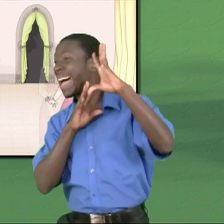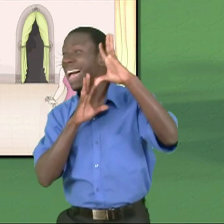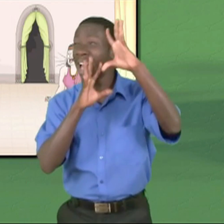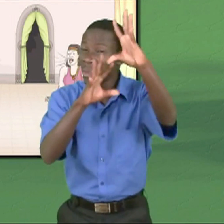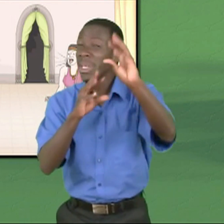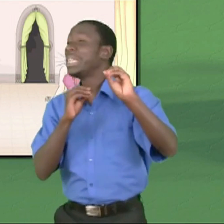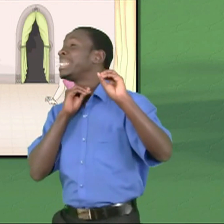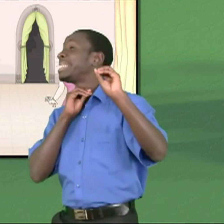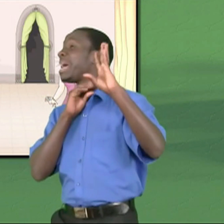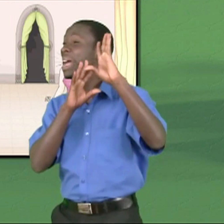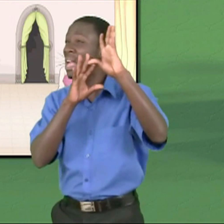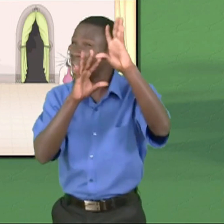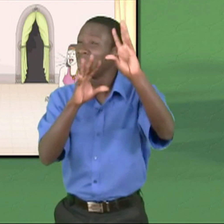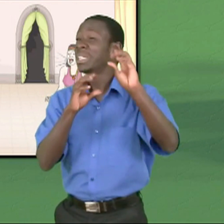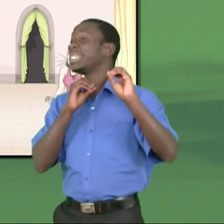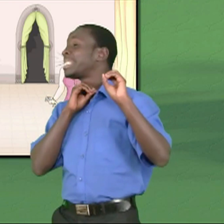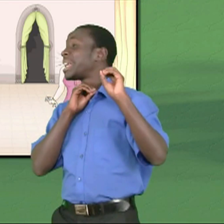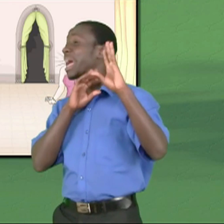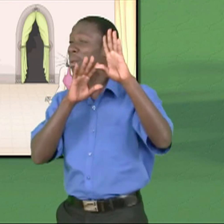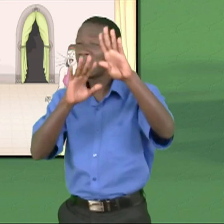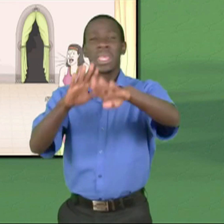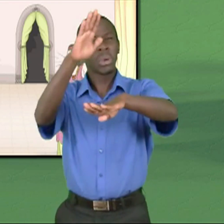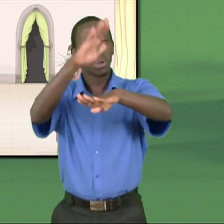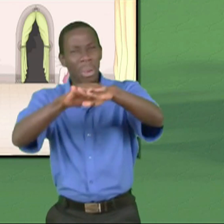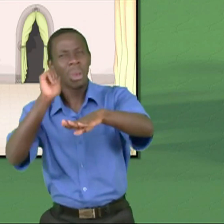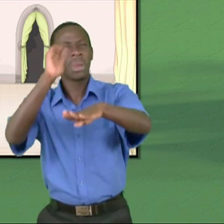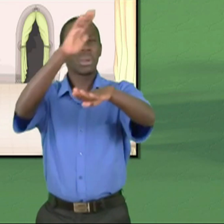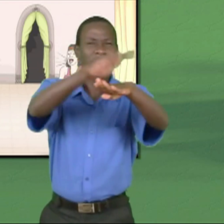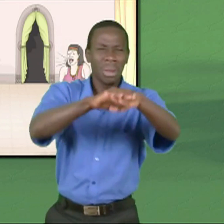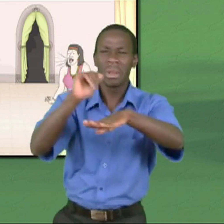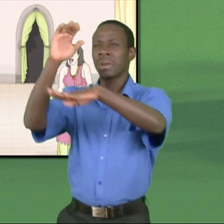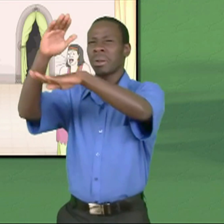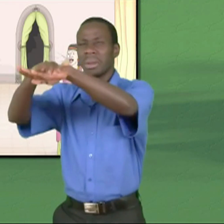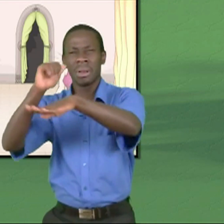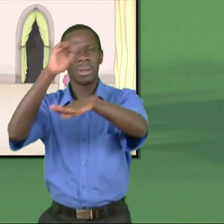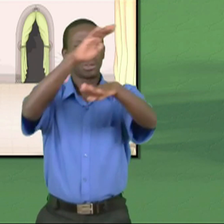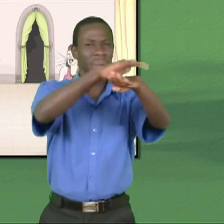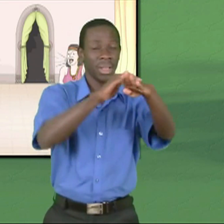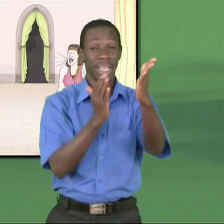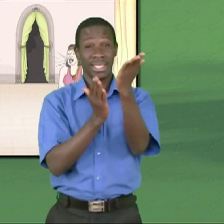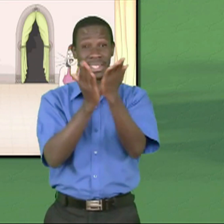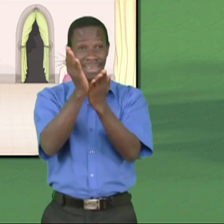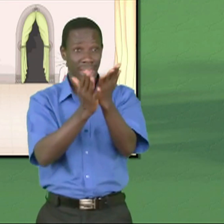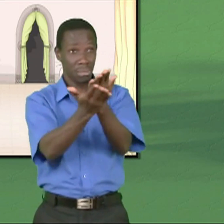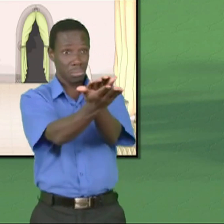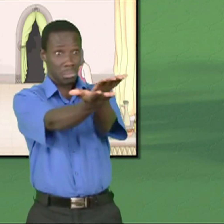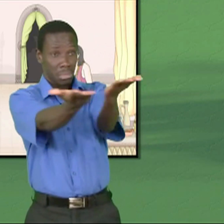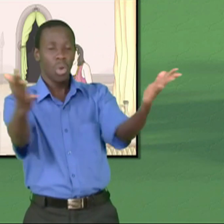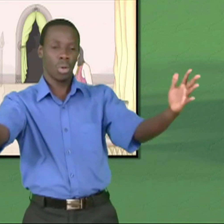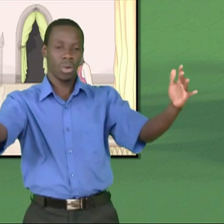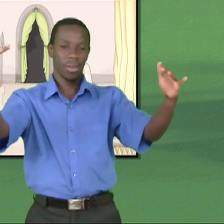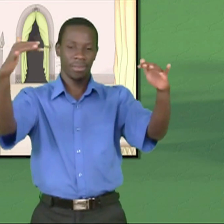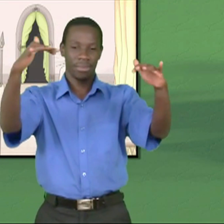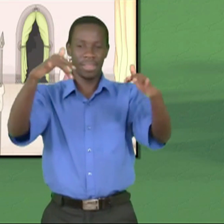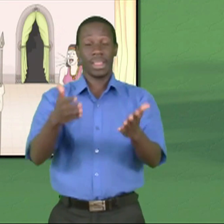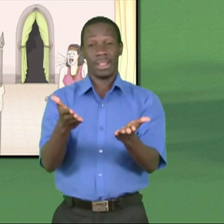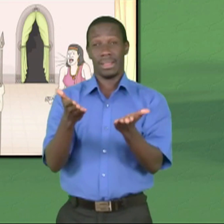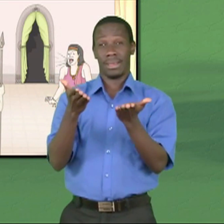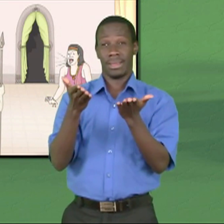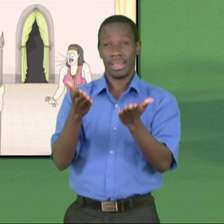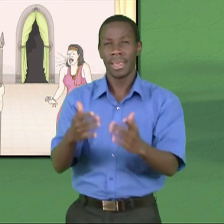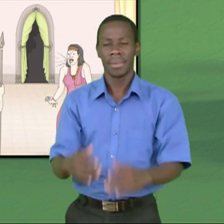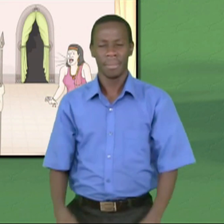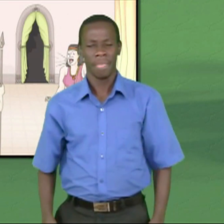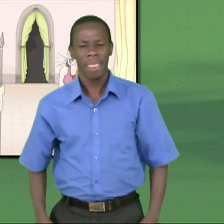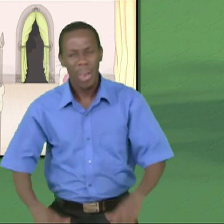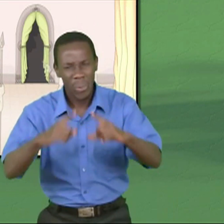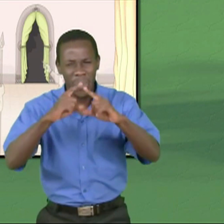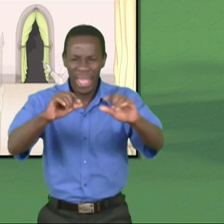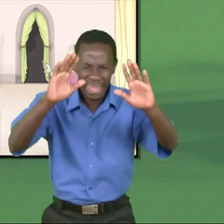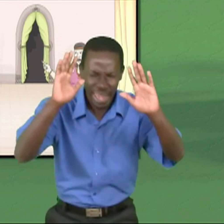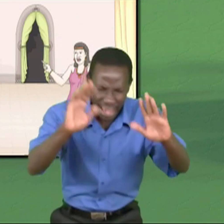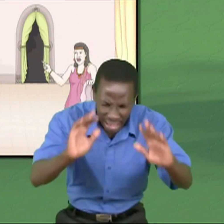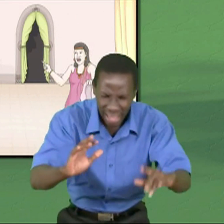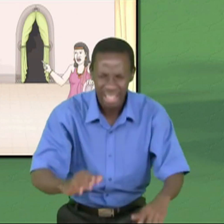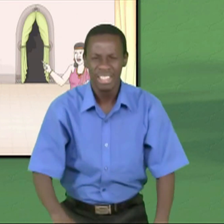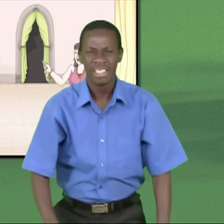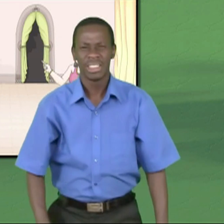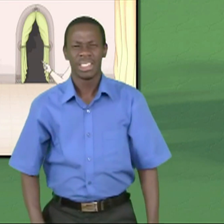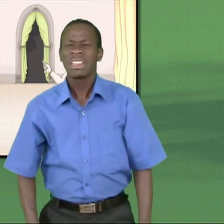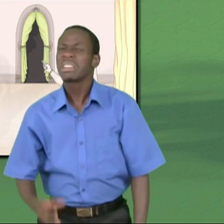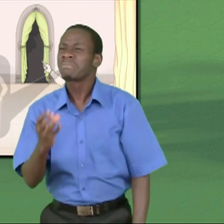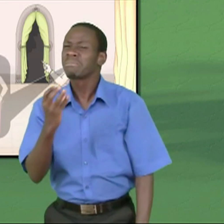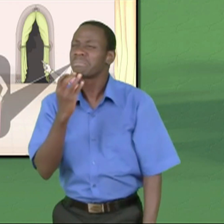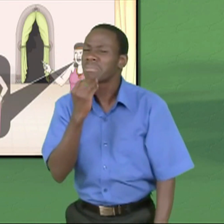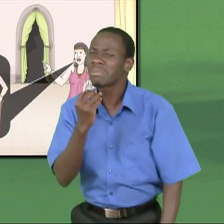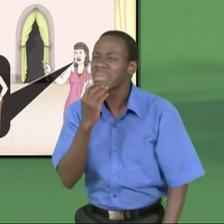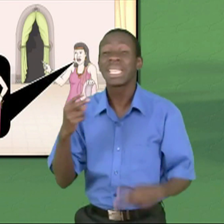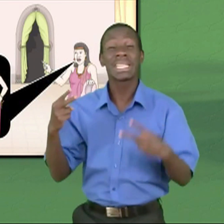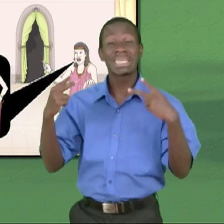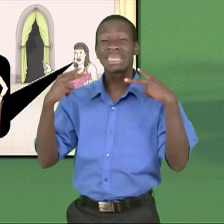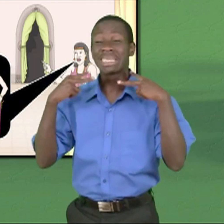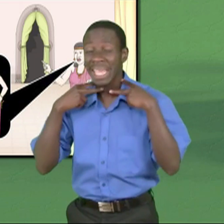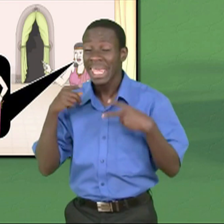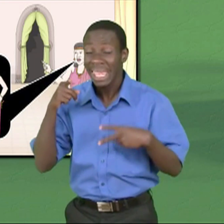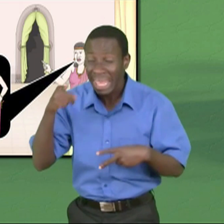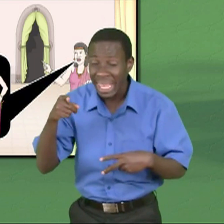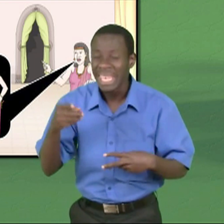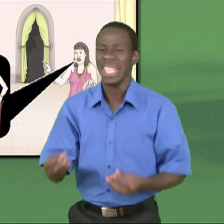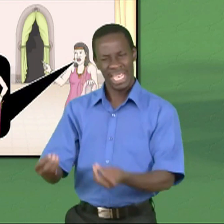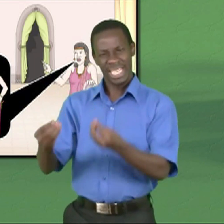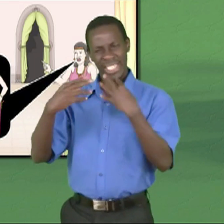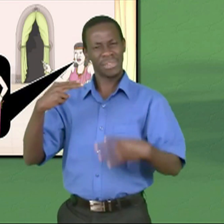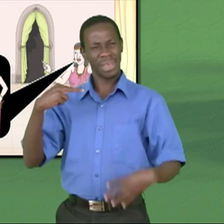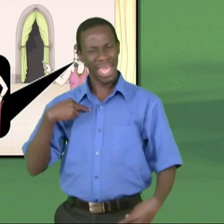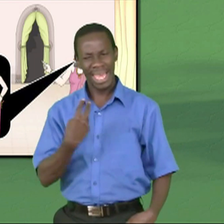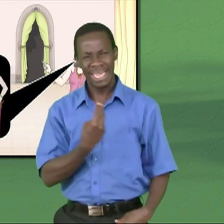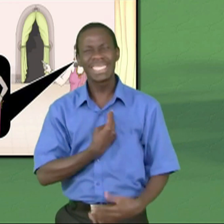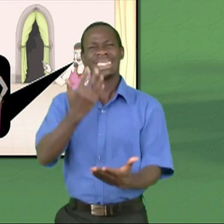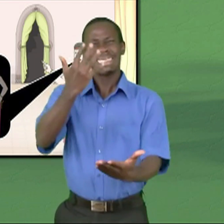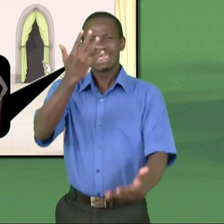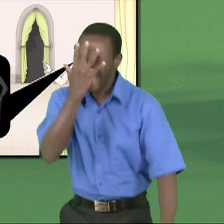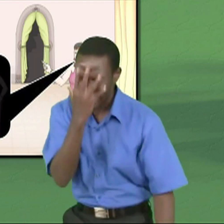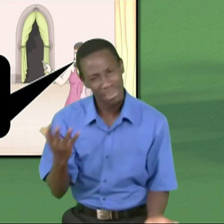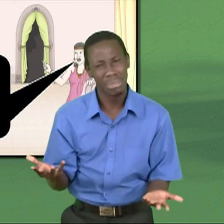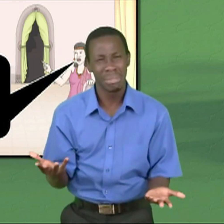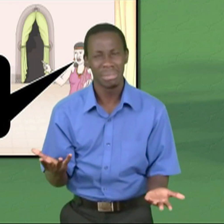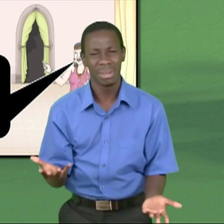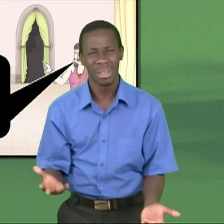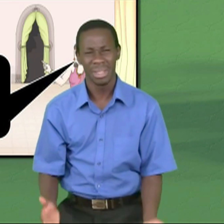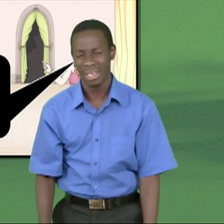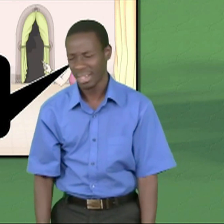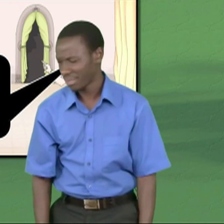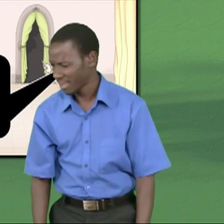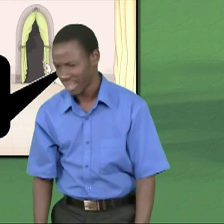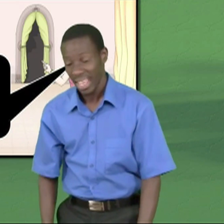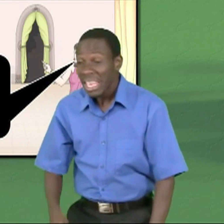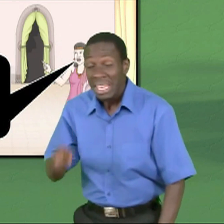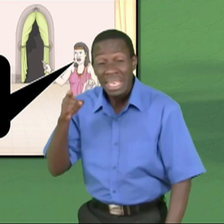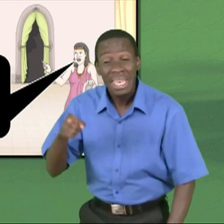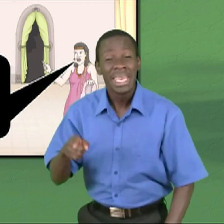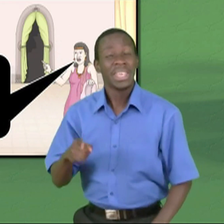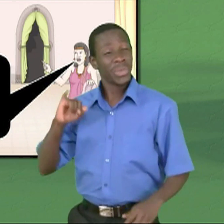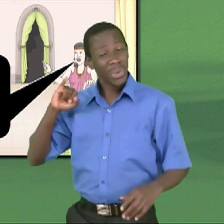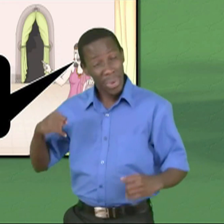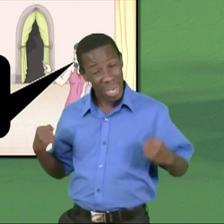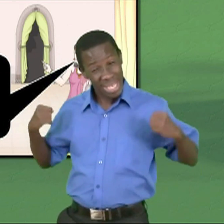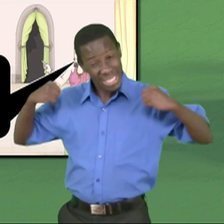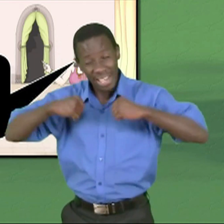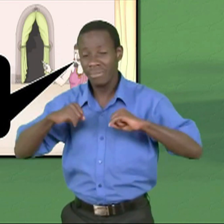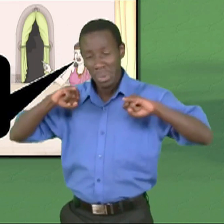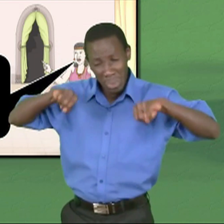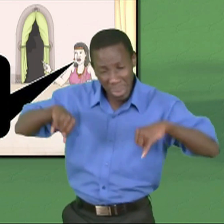“Look,” she said, “this Hebrew has been brought to us to make sport of us.